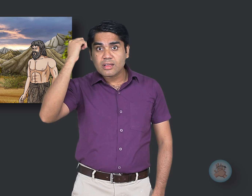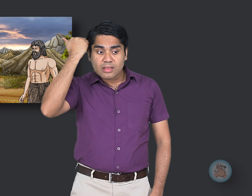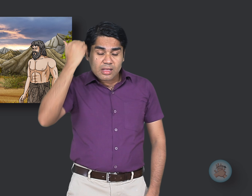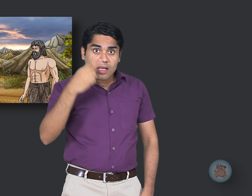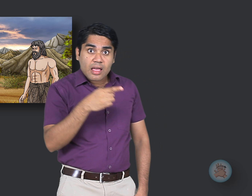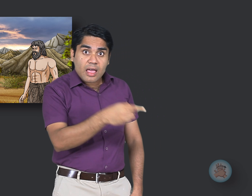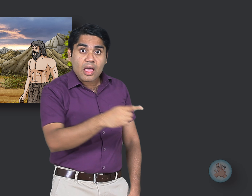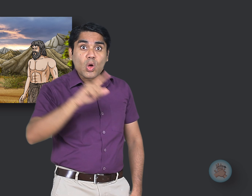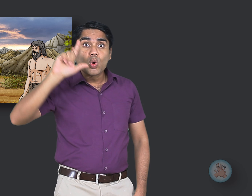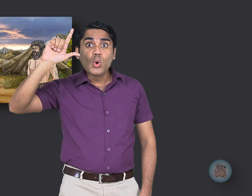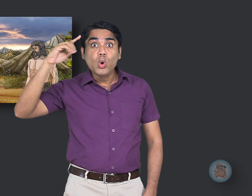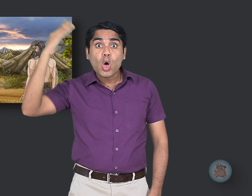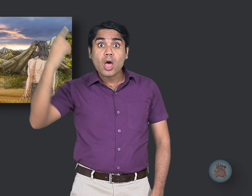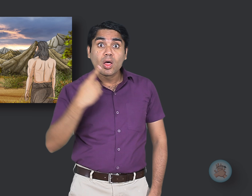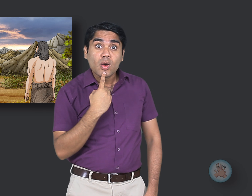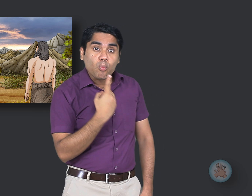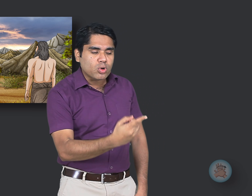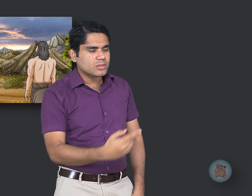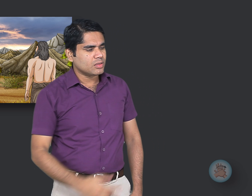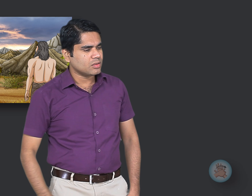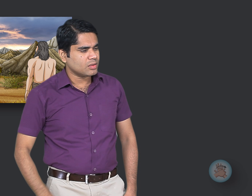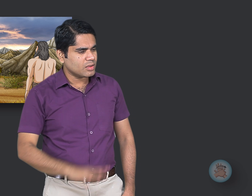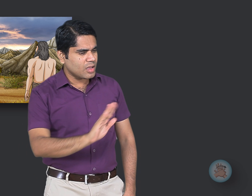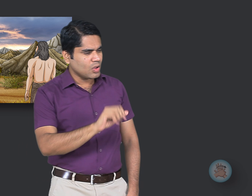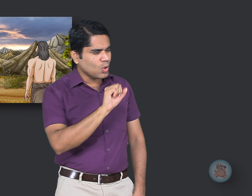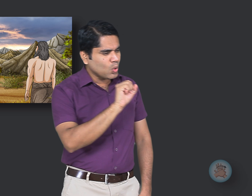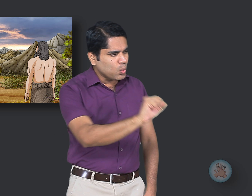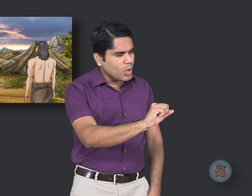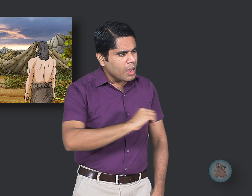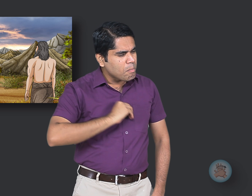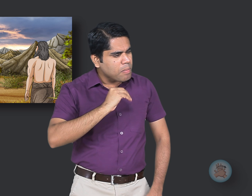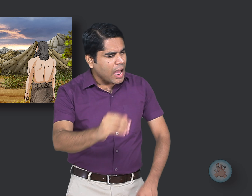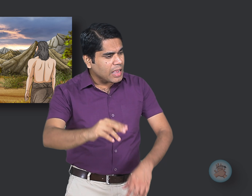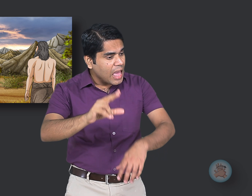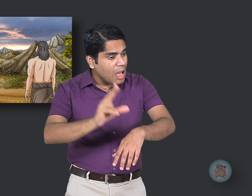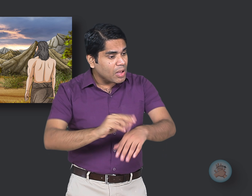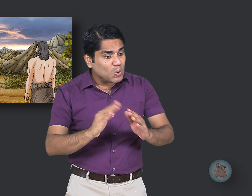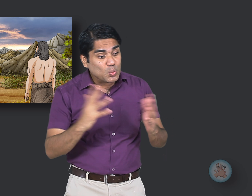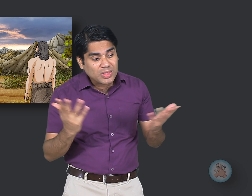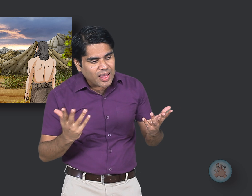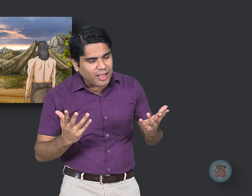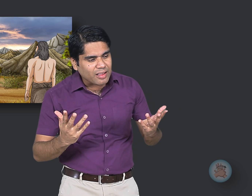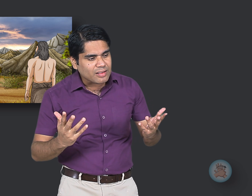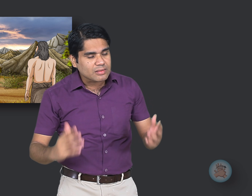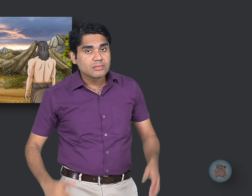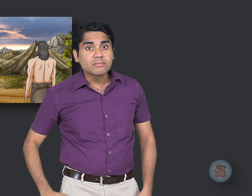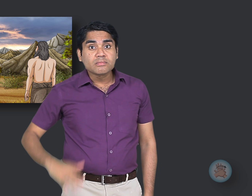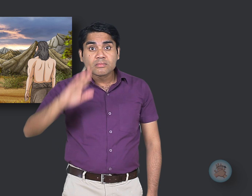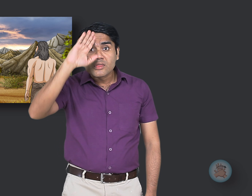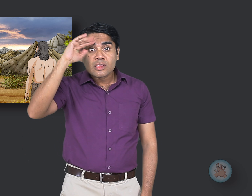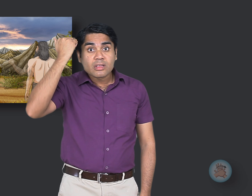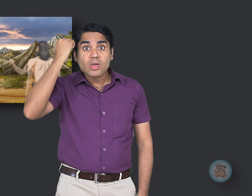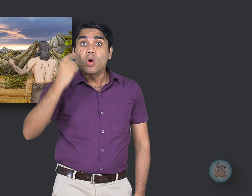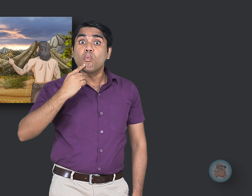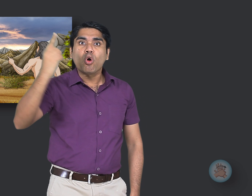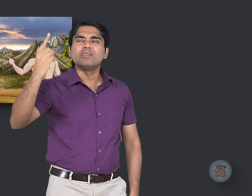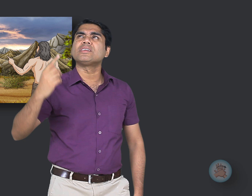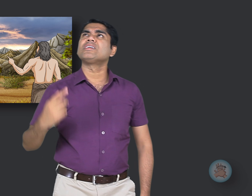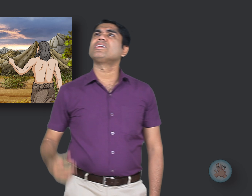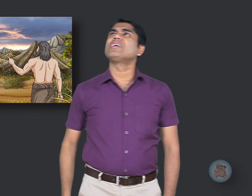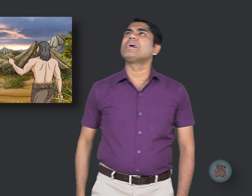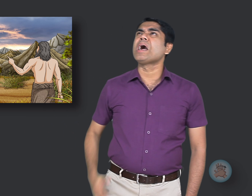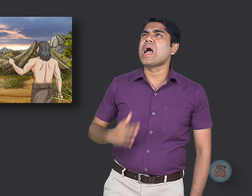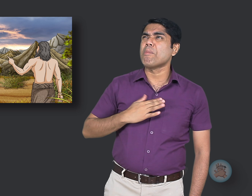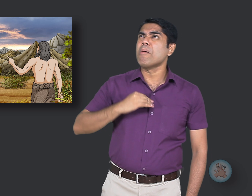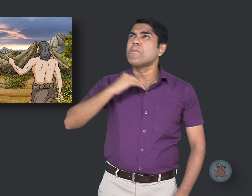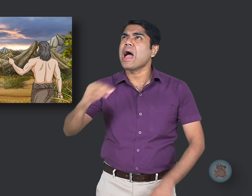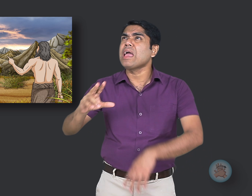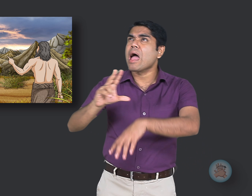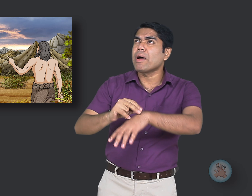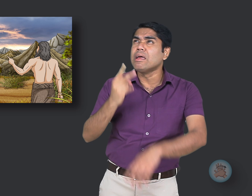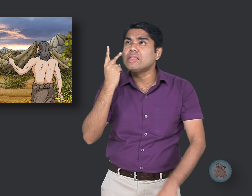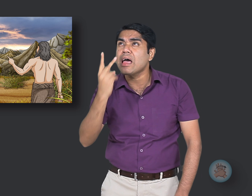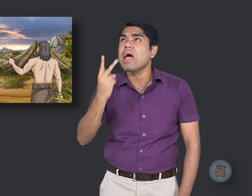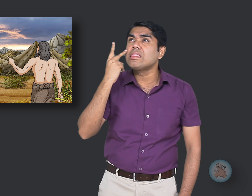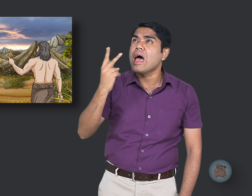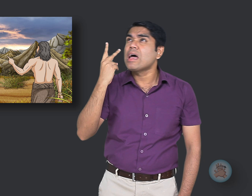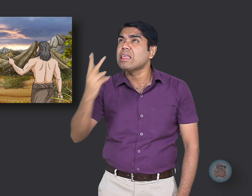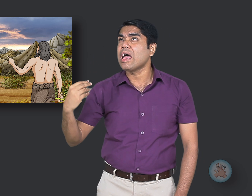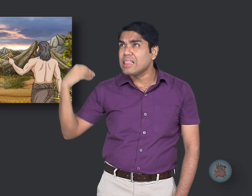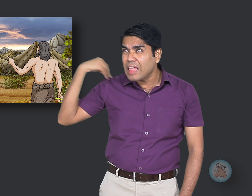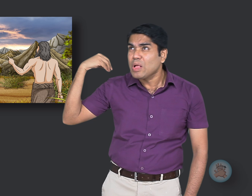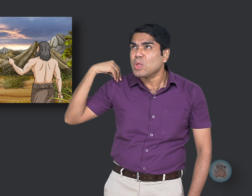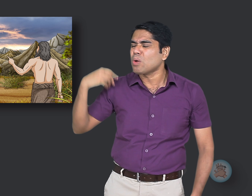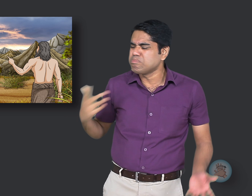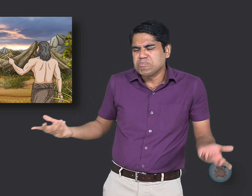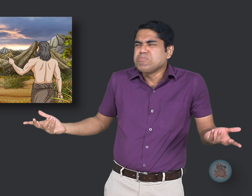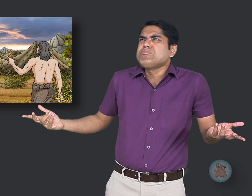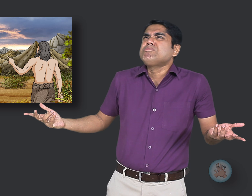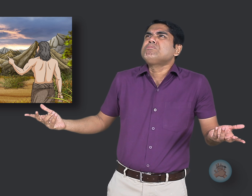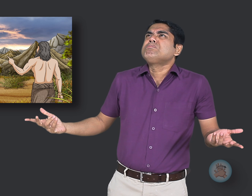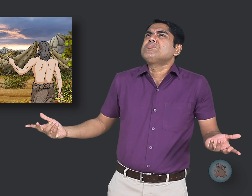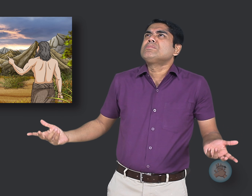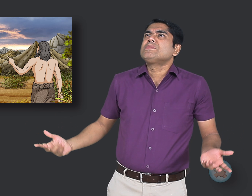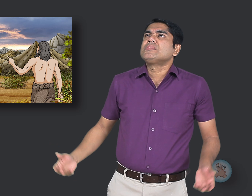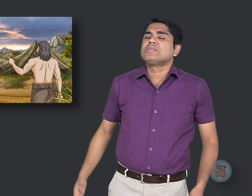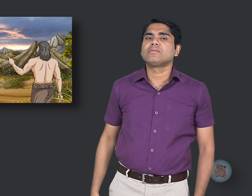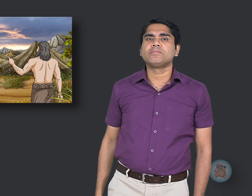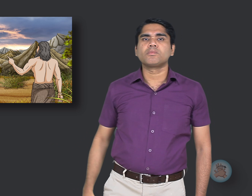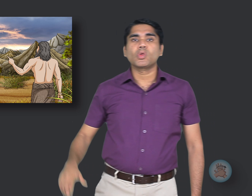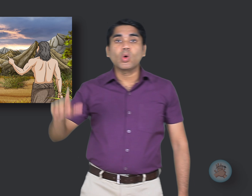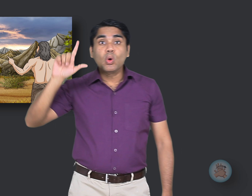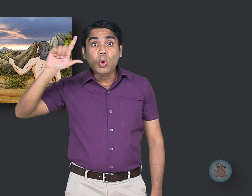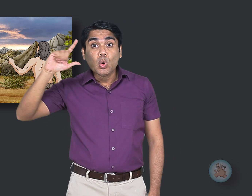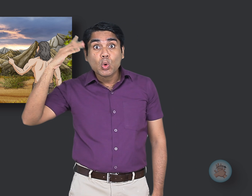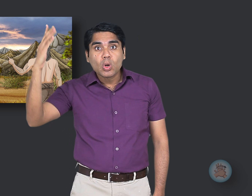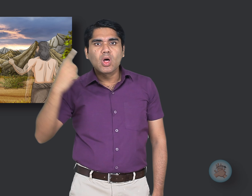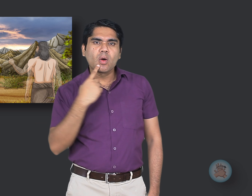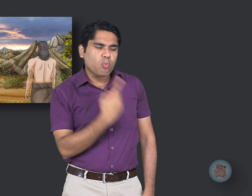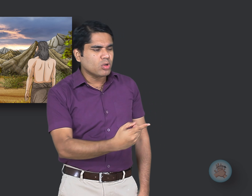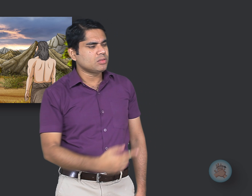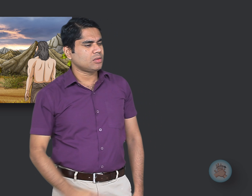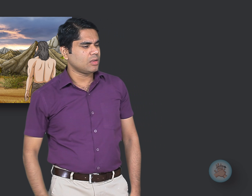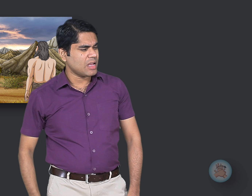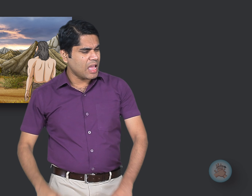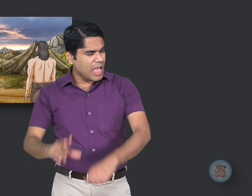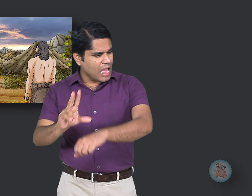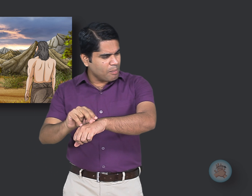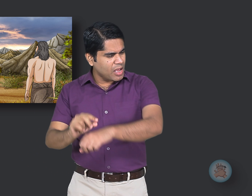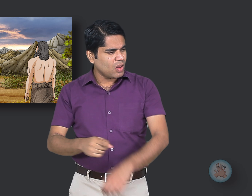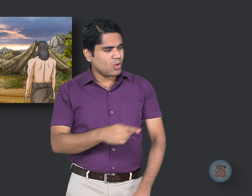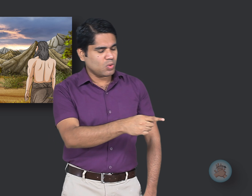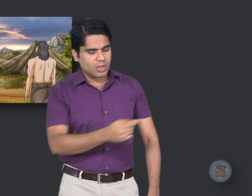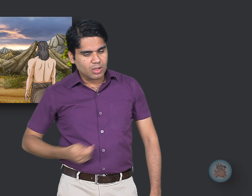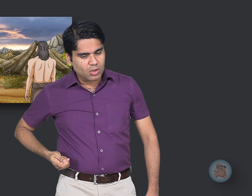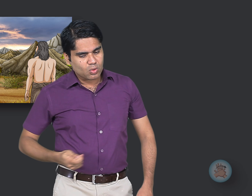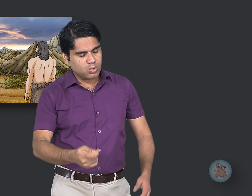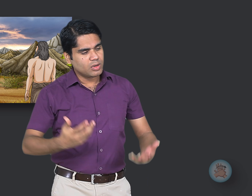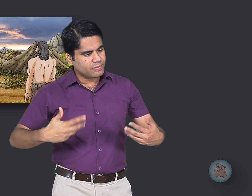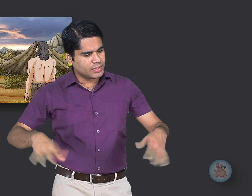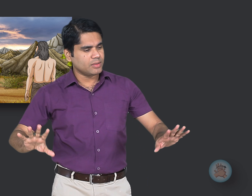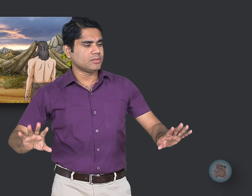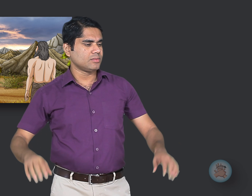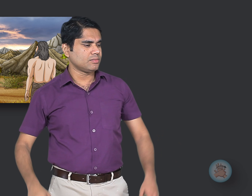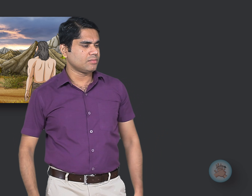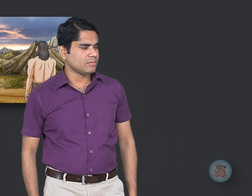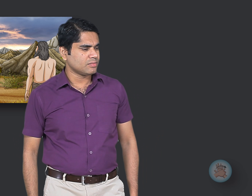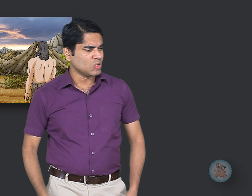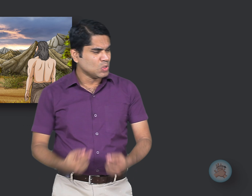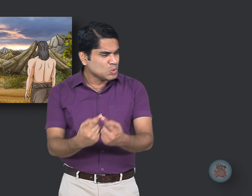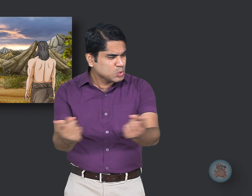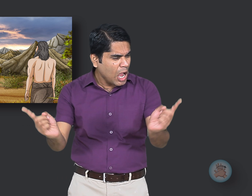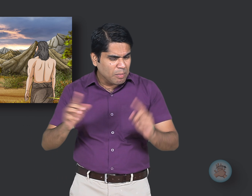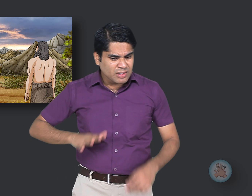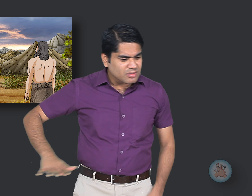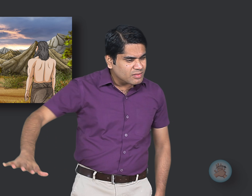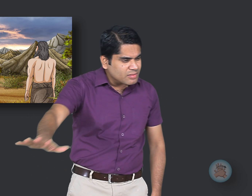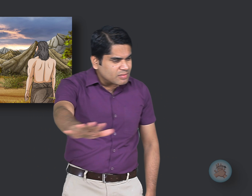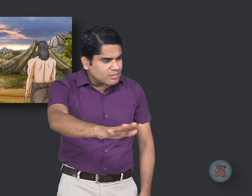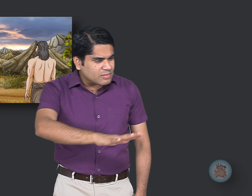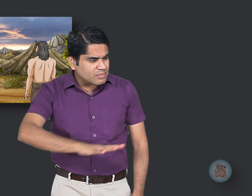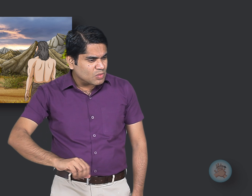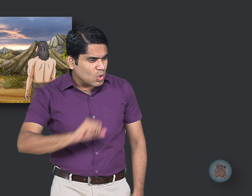And the LORD said to Cain, “Where is your brother Abel?” “I do not know!” he answered. “Am I my brother’s keeper?” “What have you done?” replied the LORD.